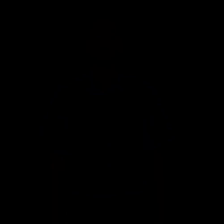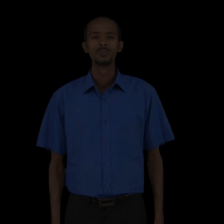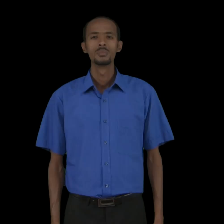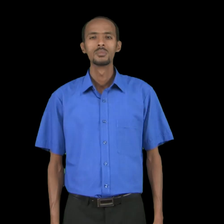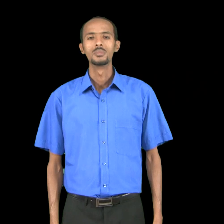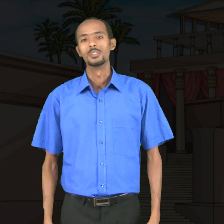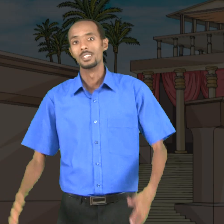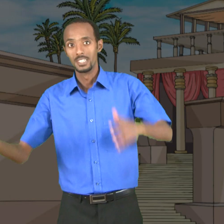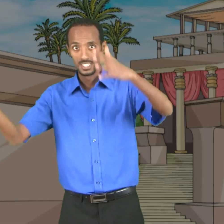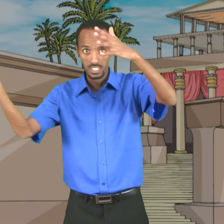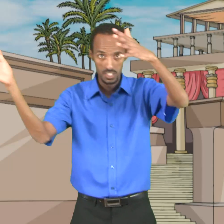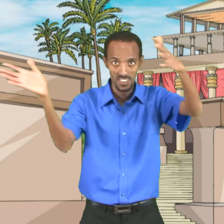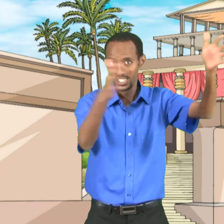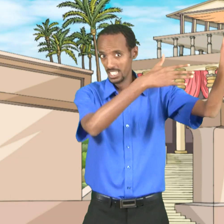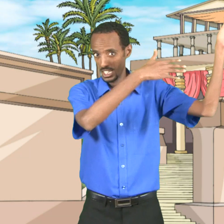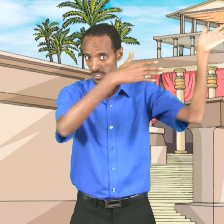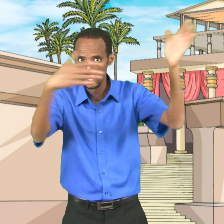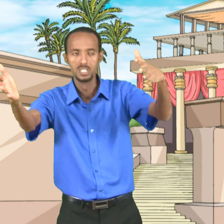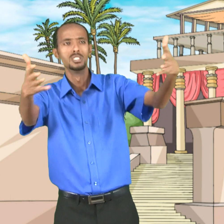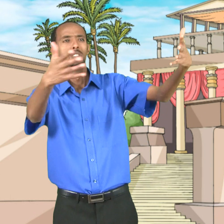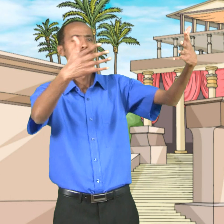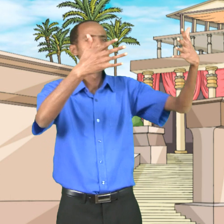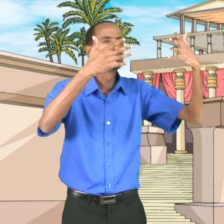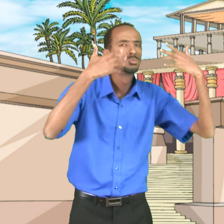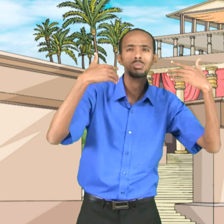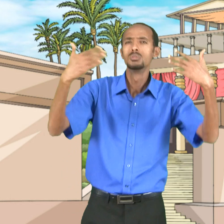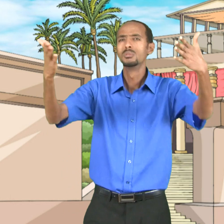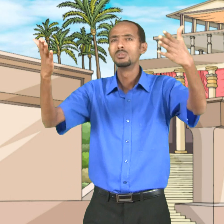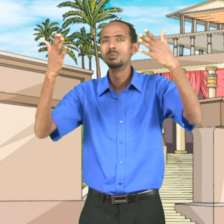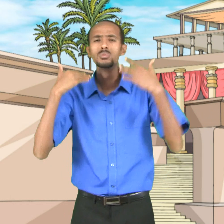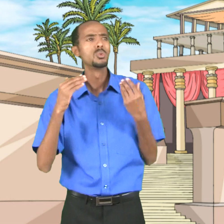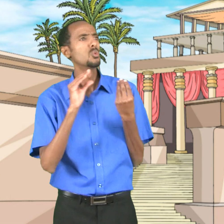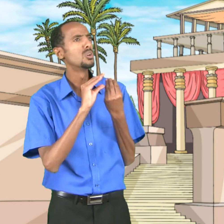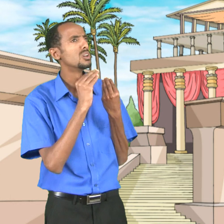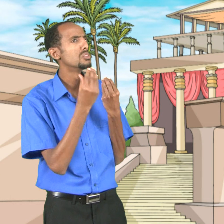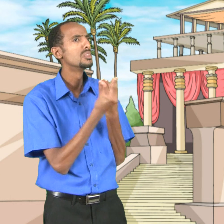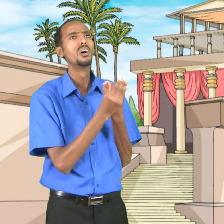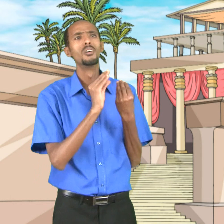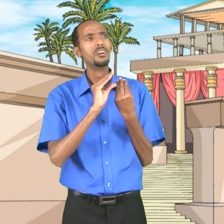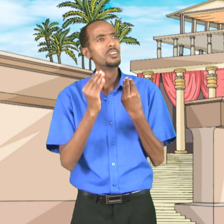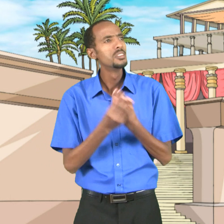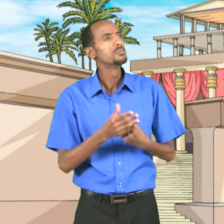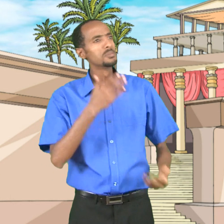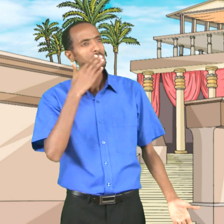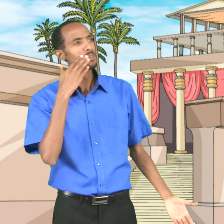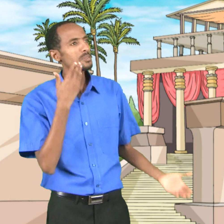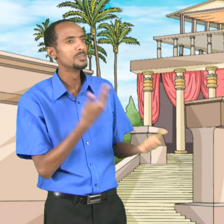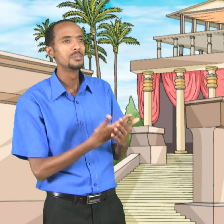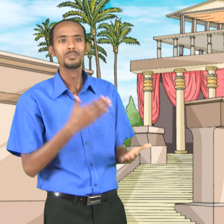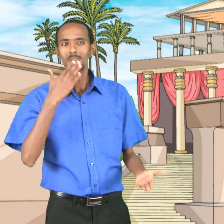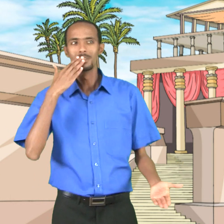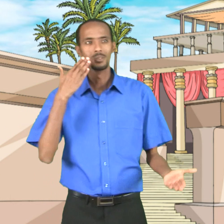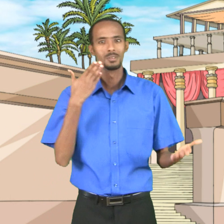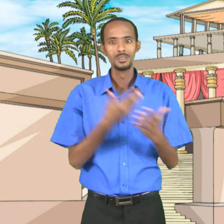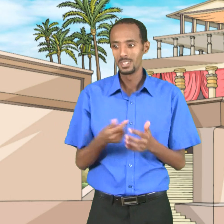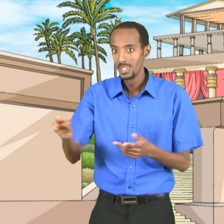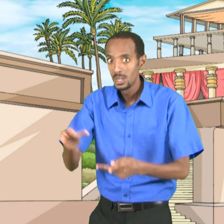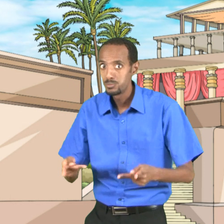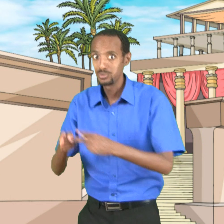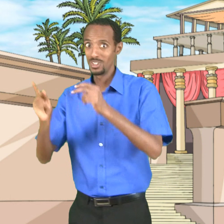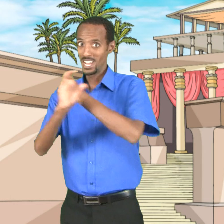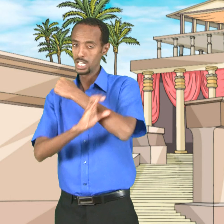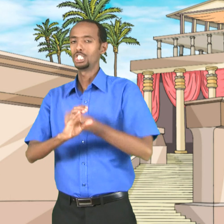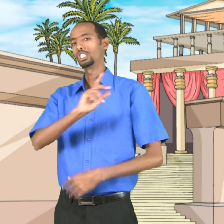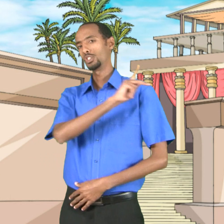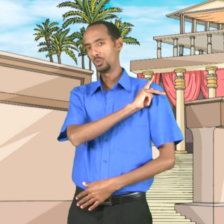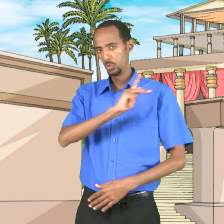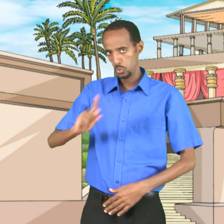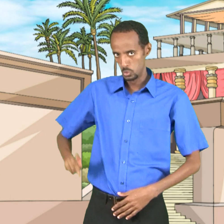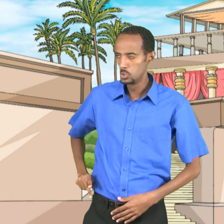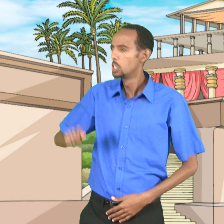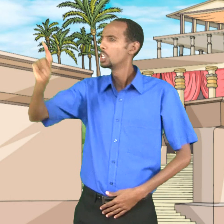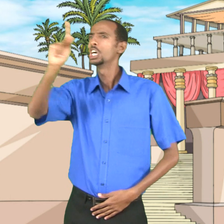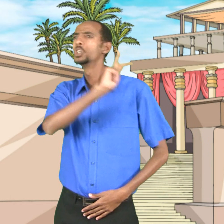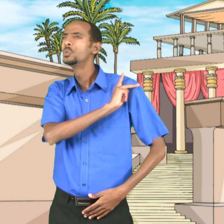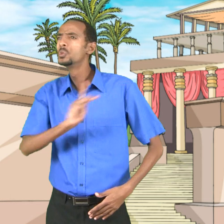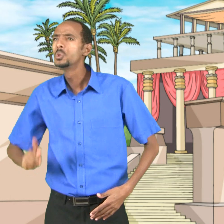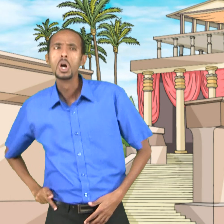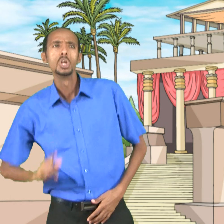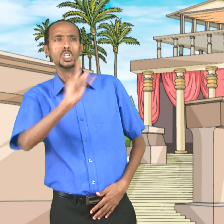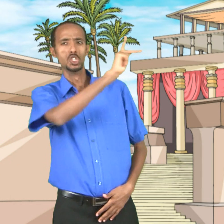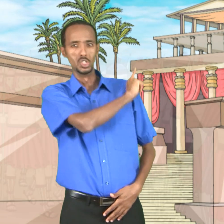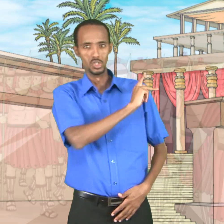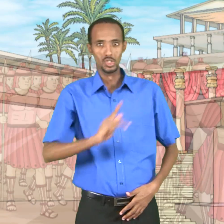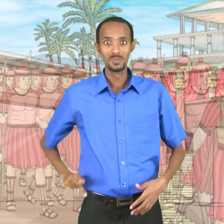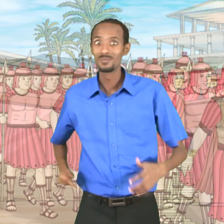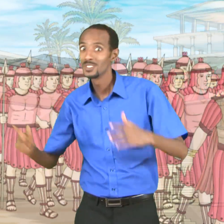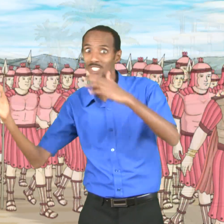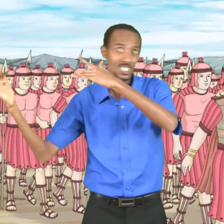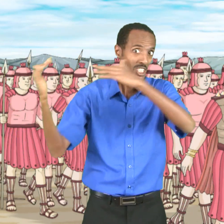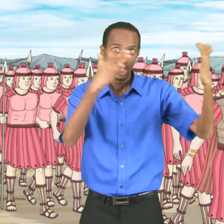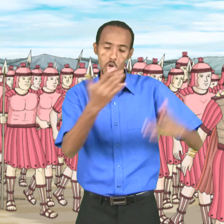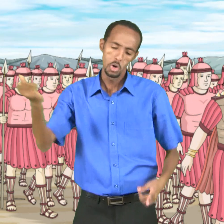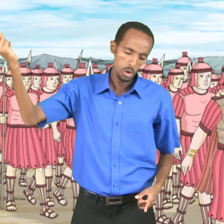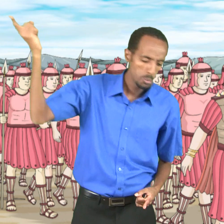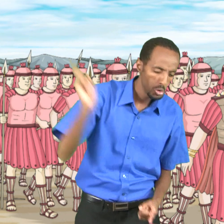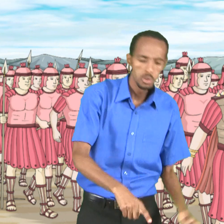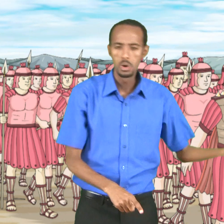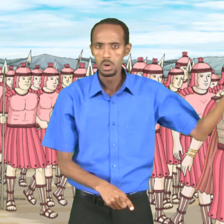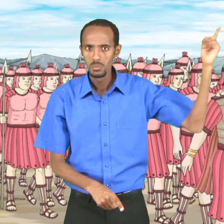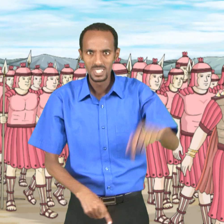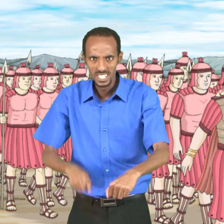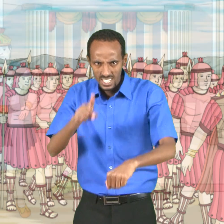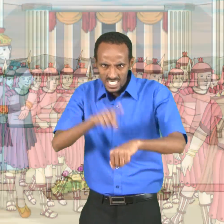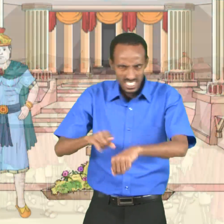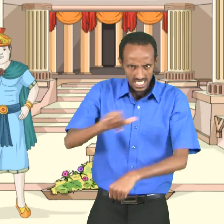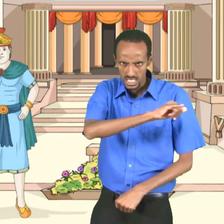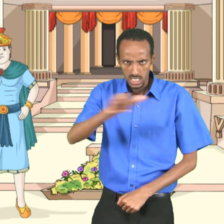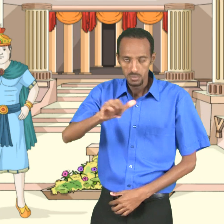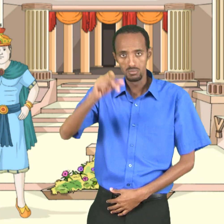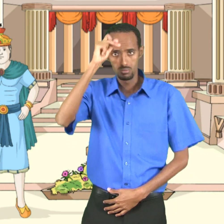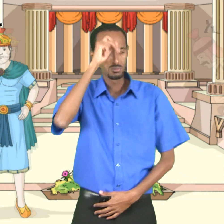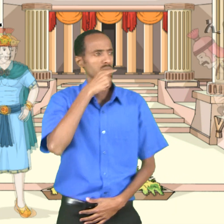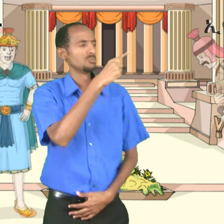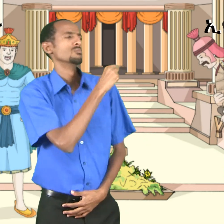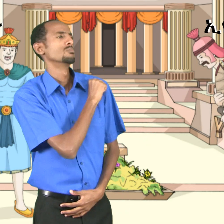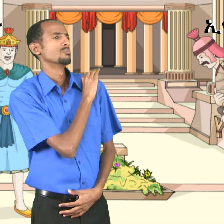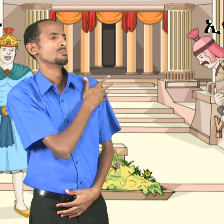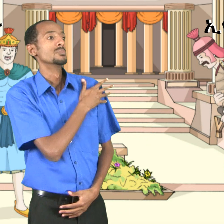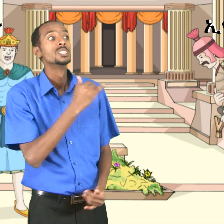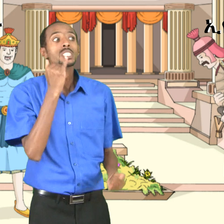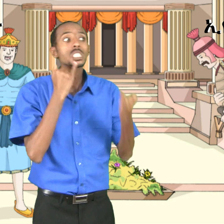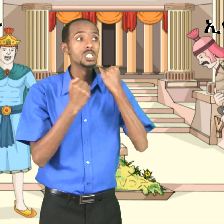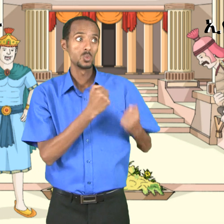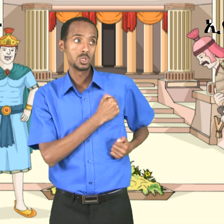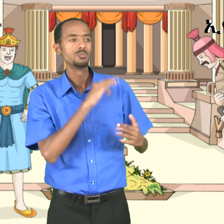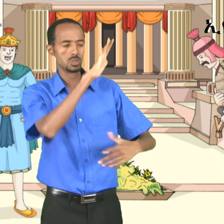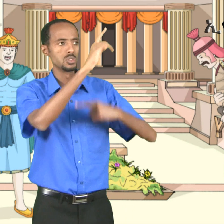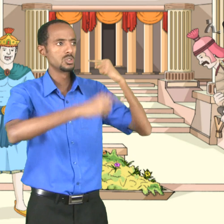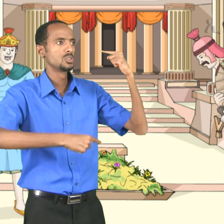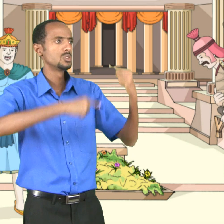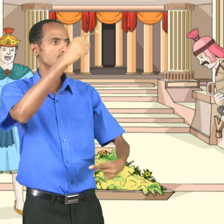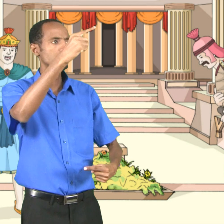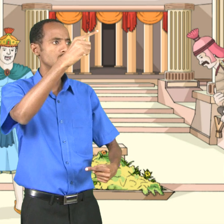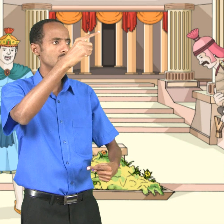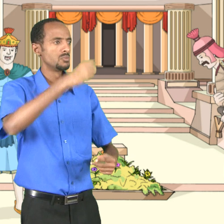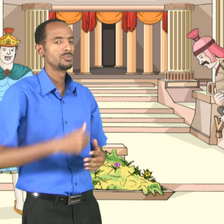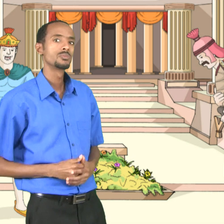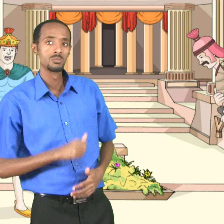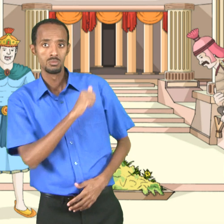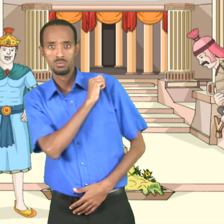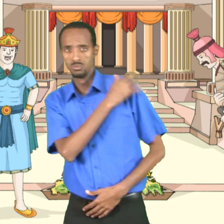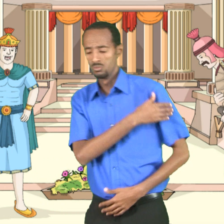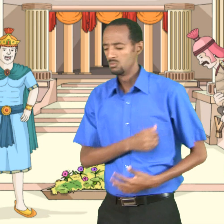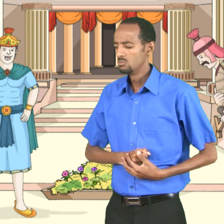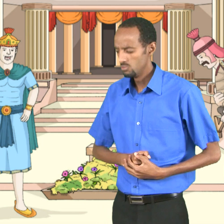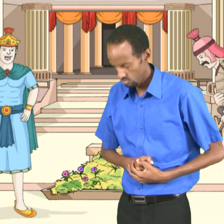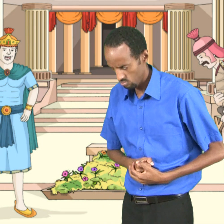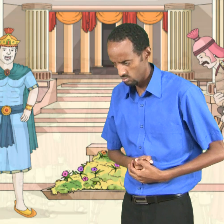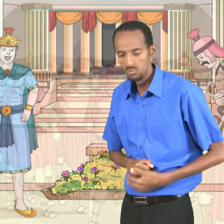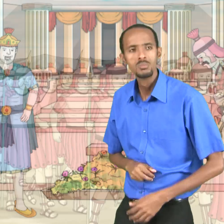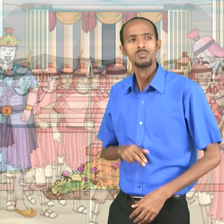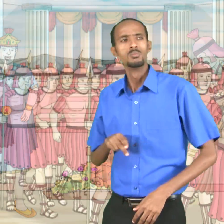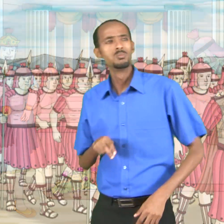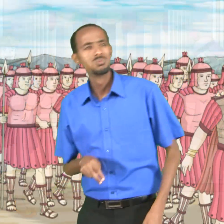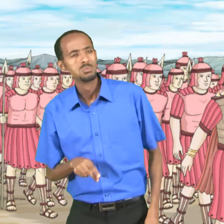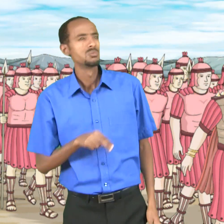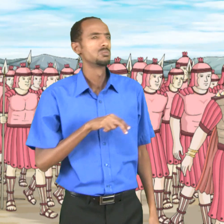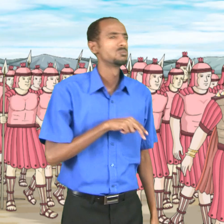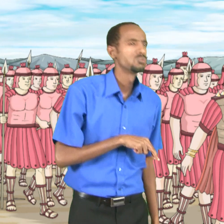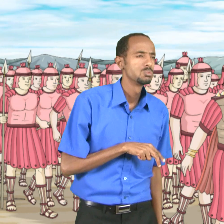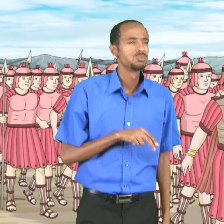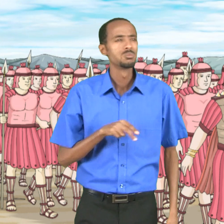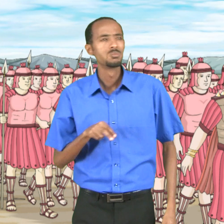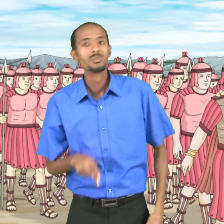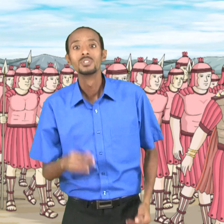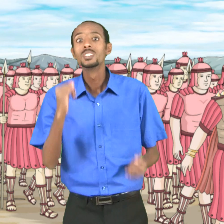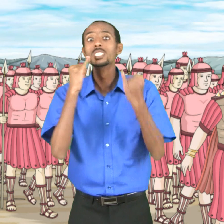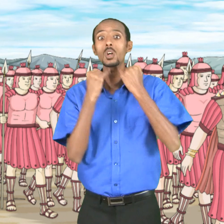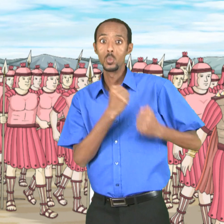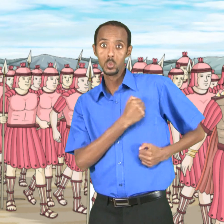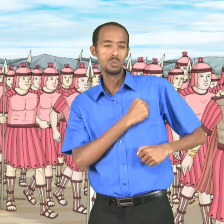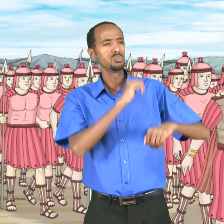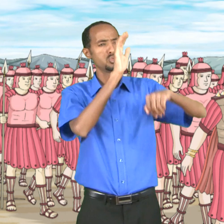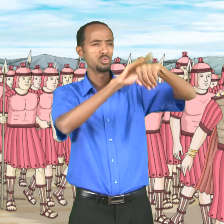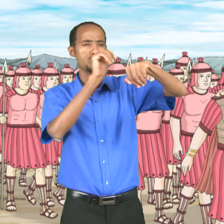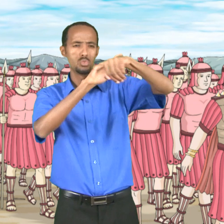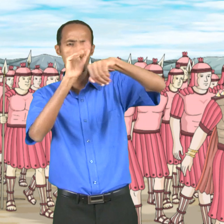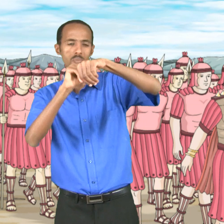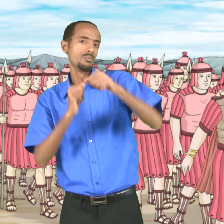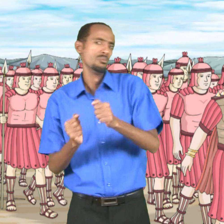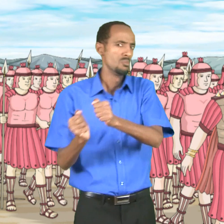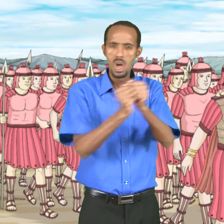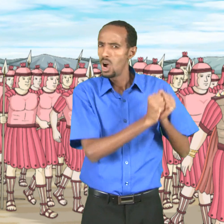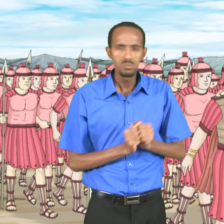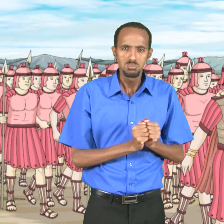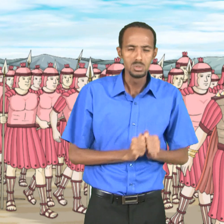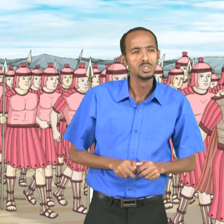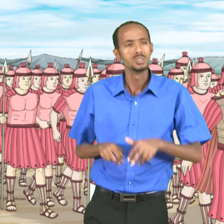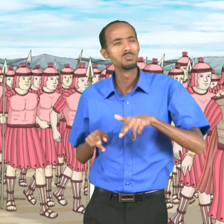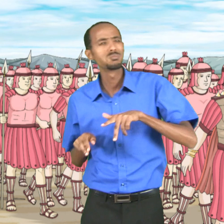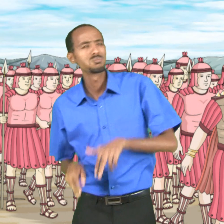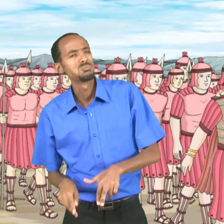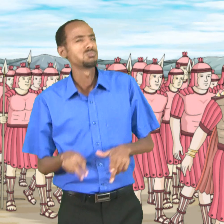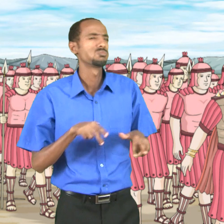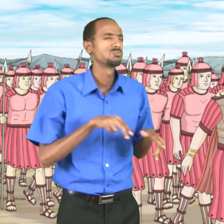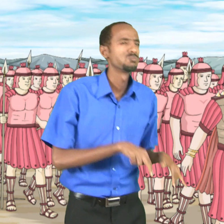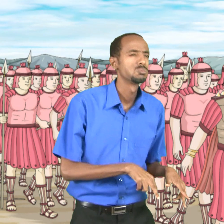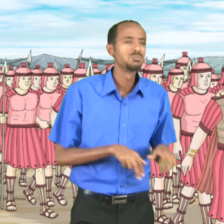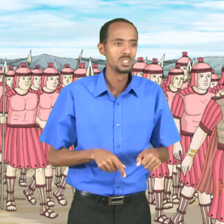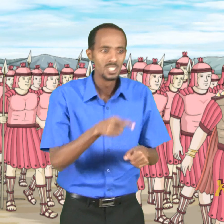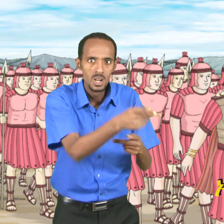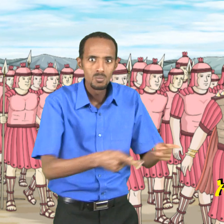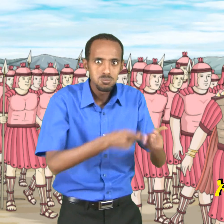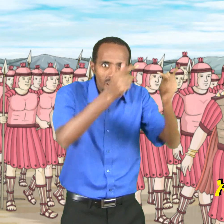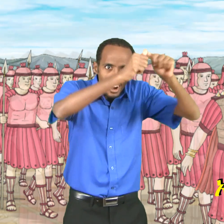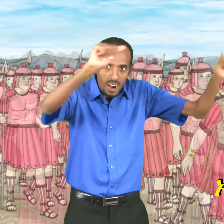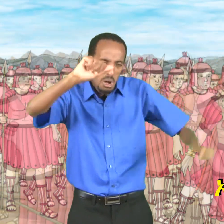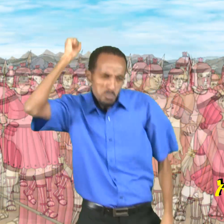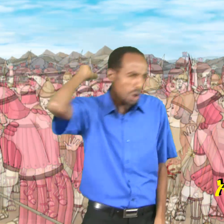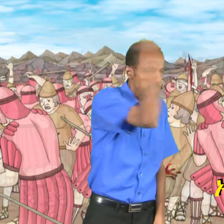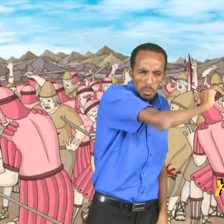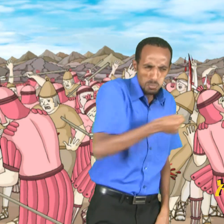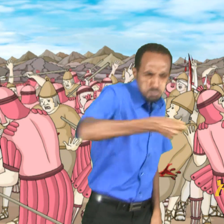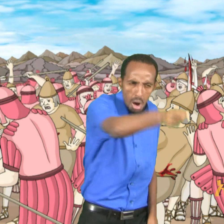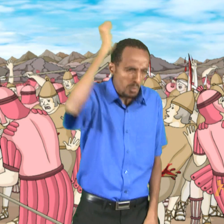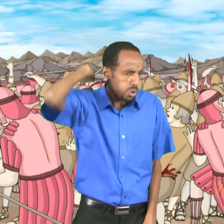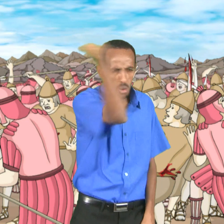In the spring, at the time when kings march out to war, David sent out Joab and his servants with the whole army of Israel.